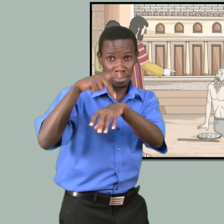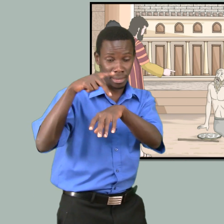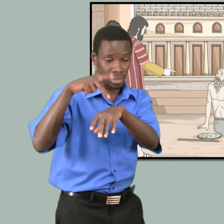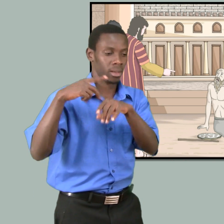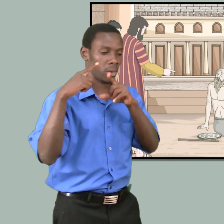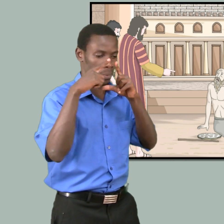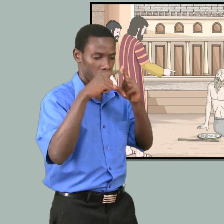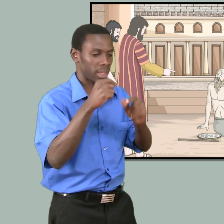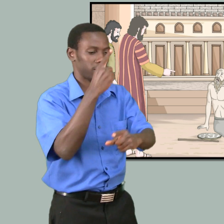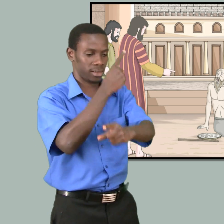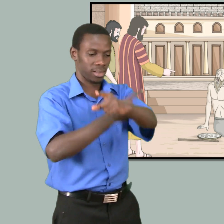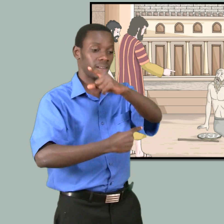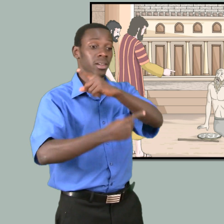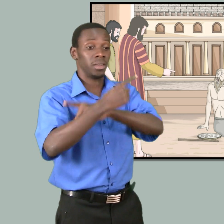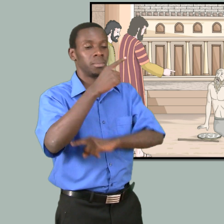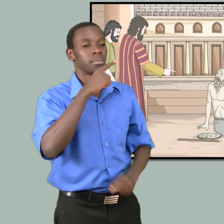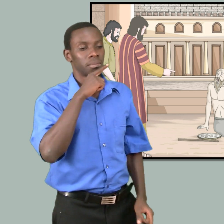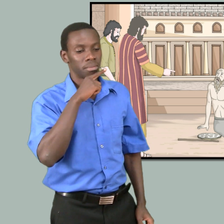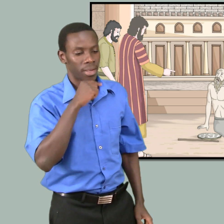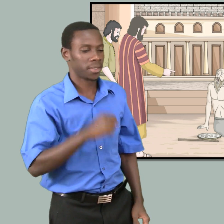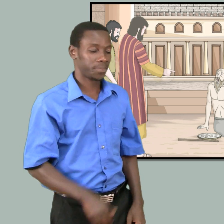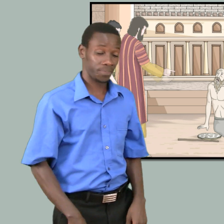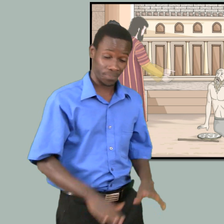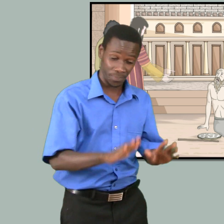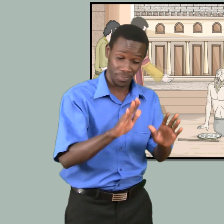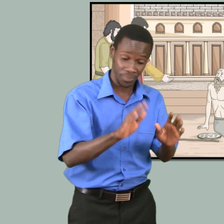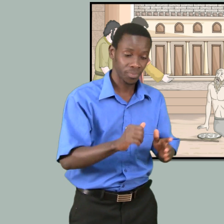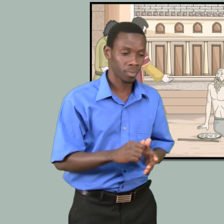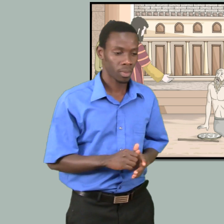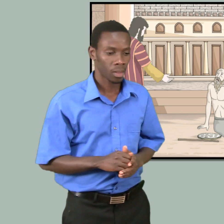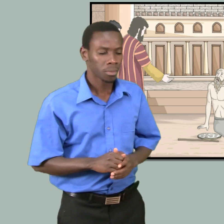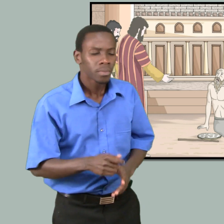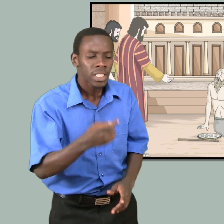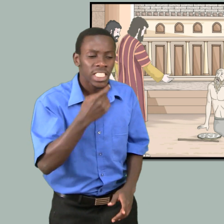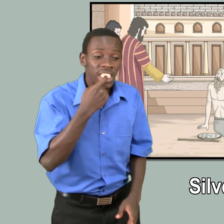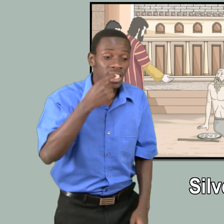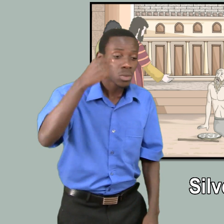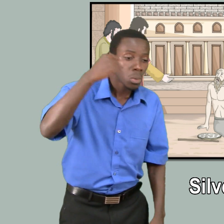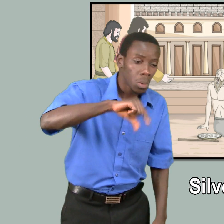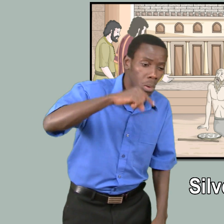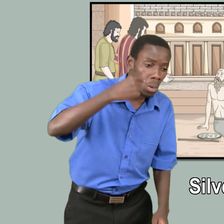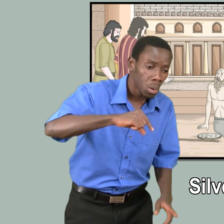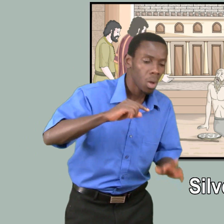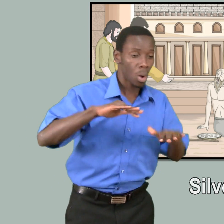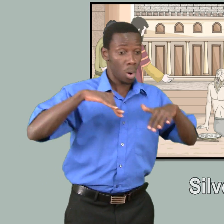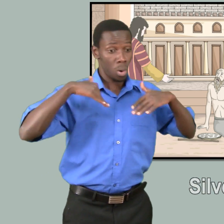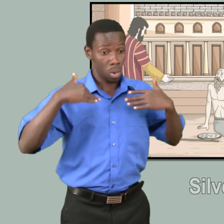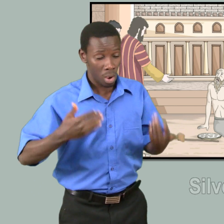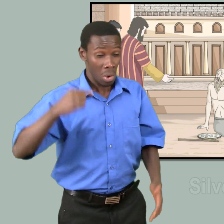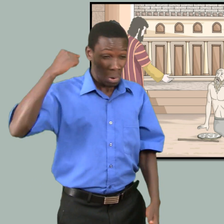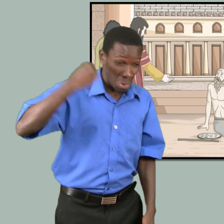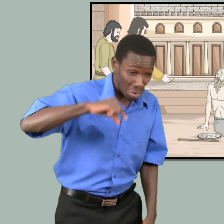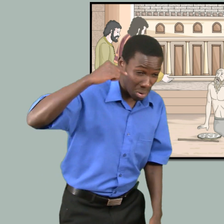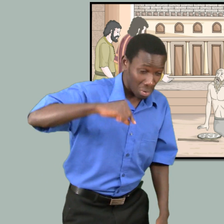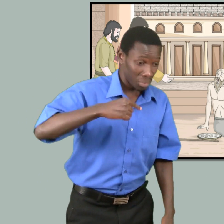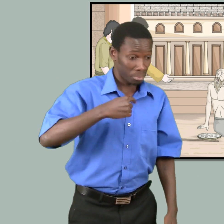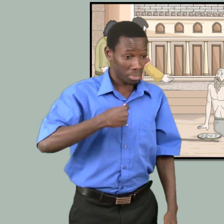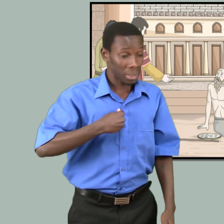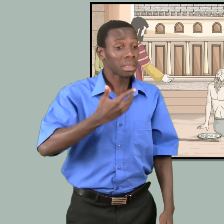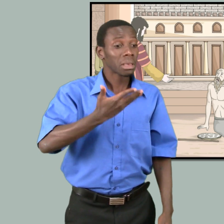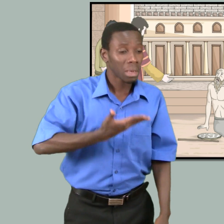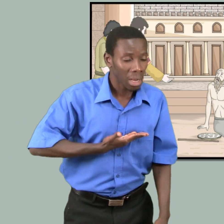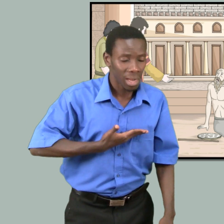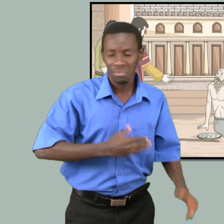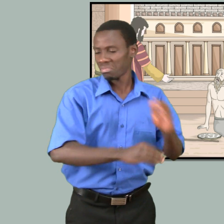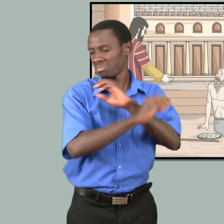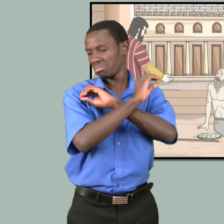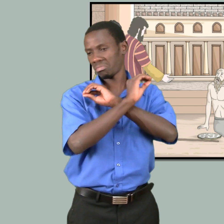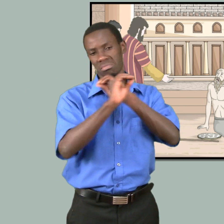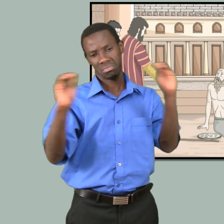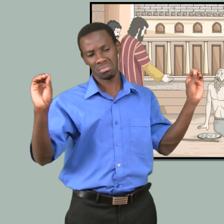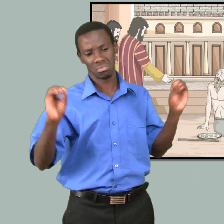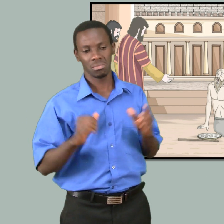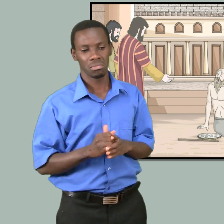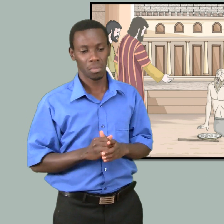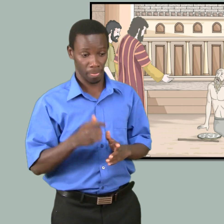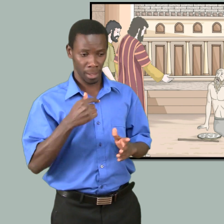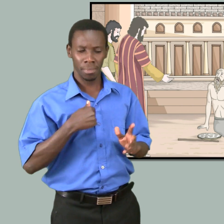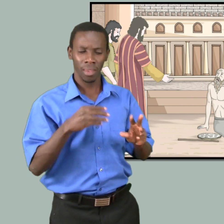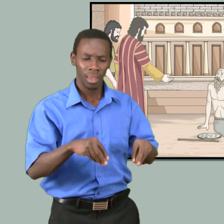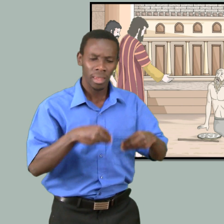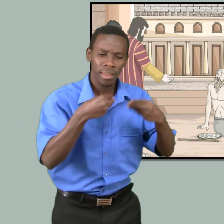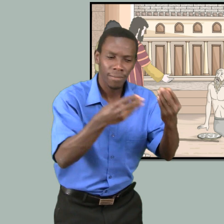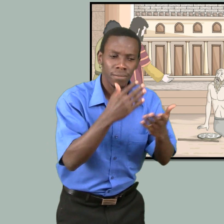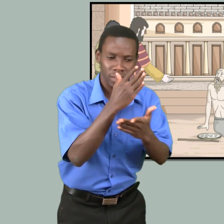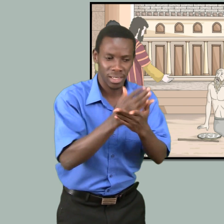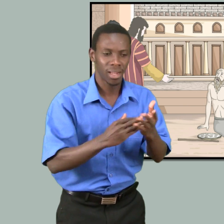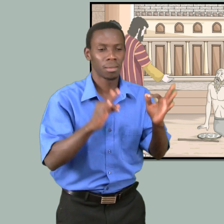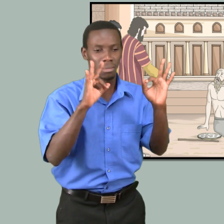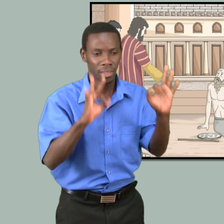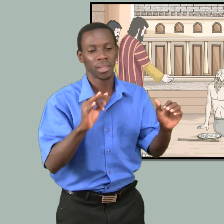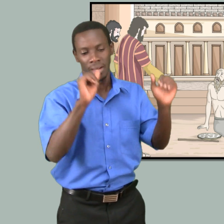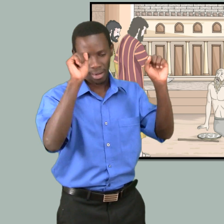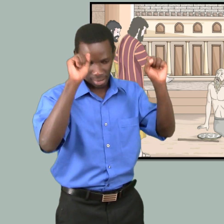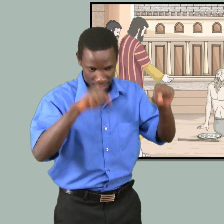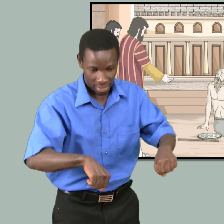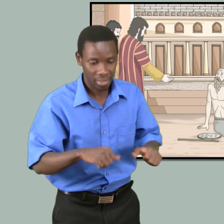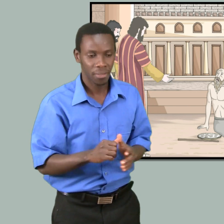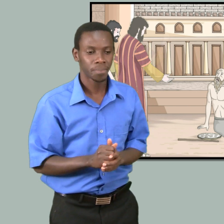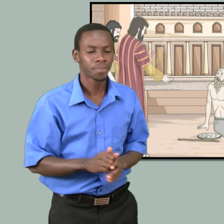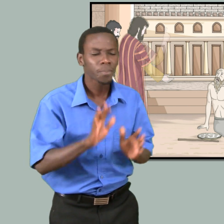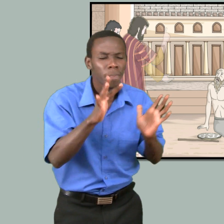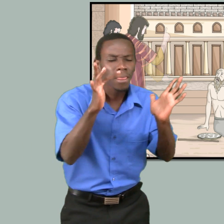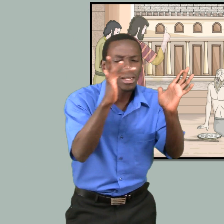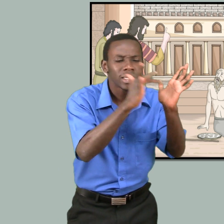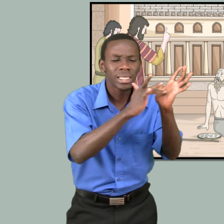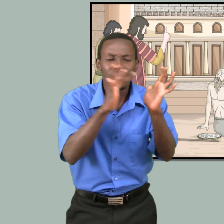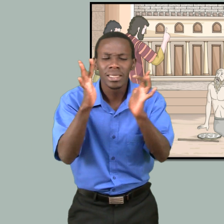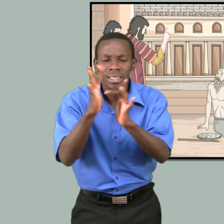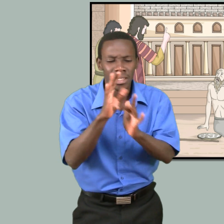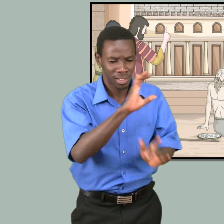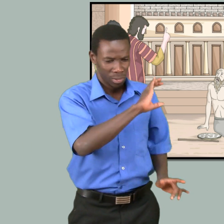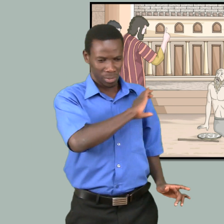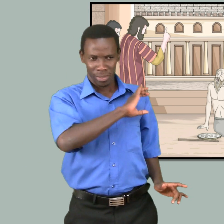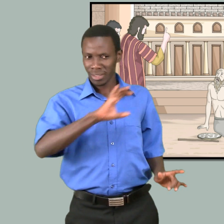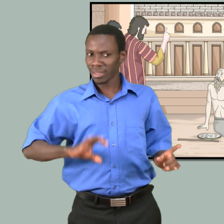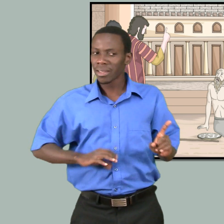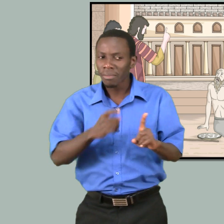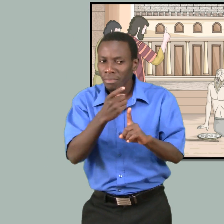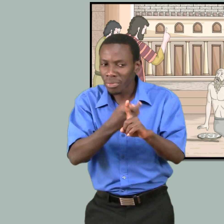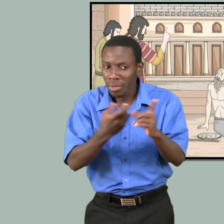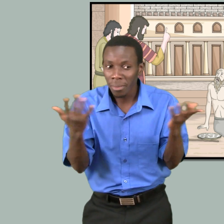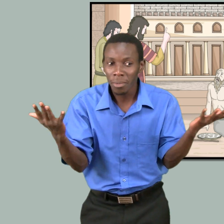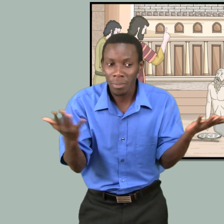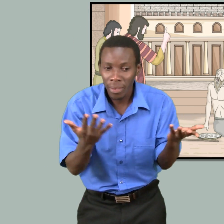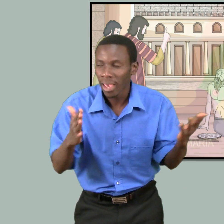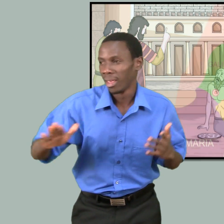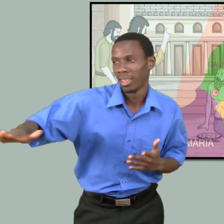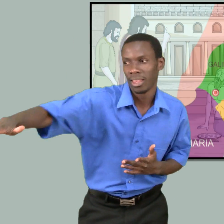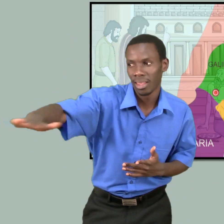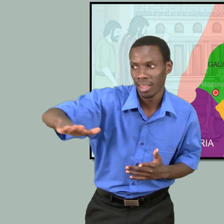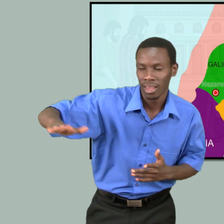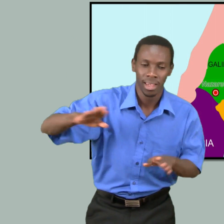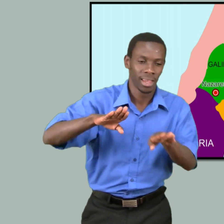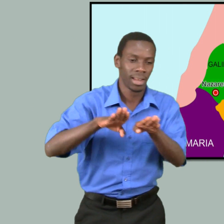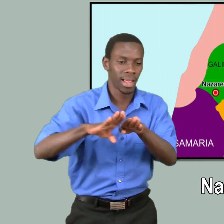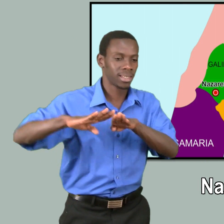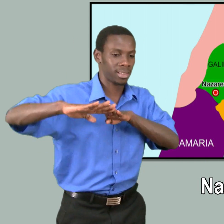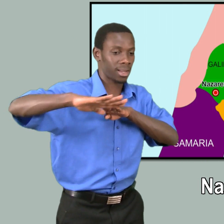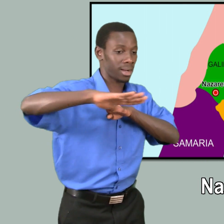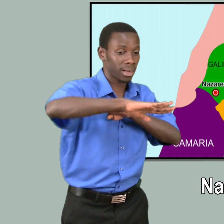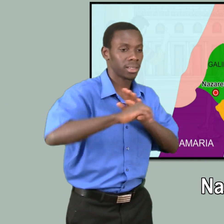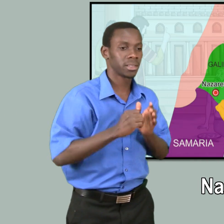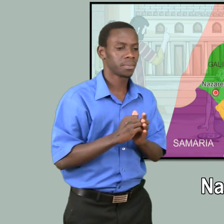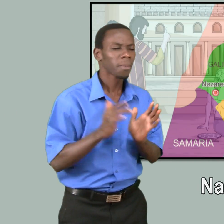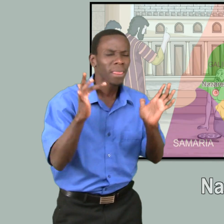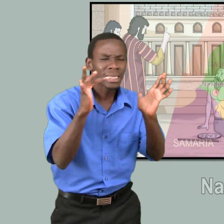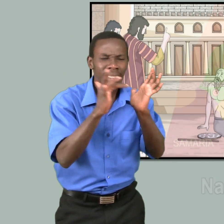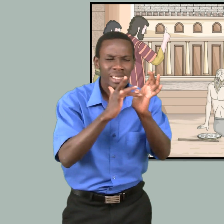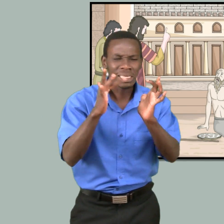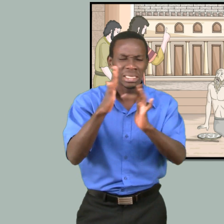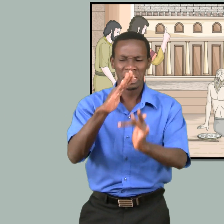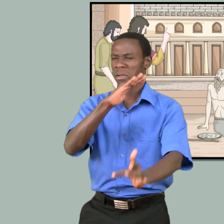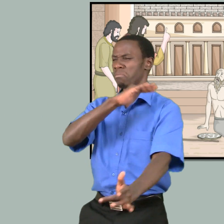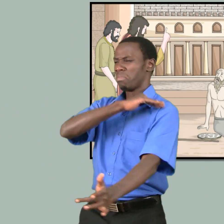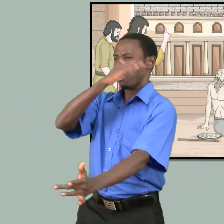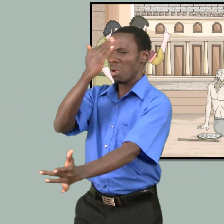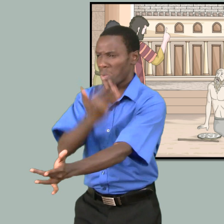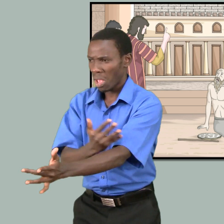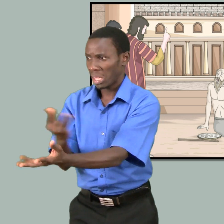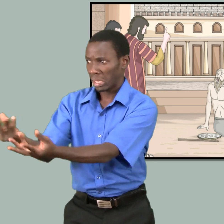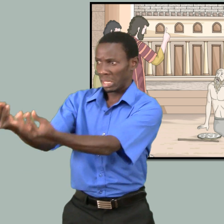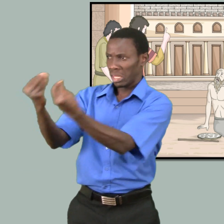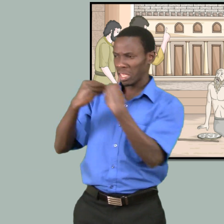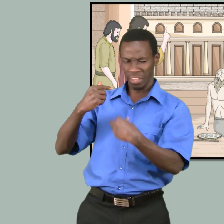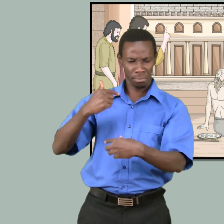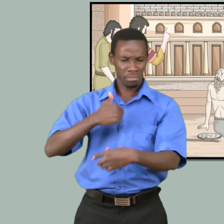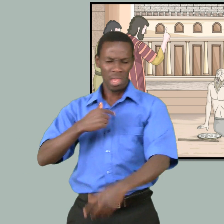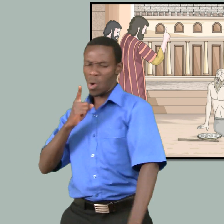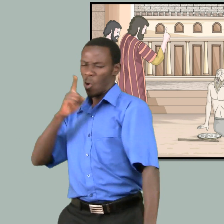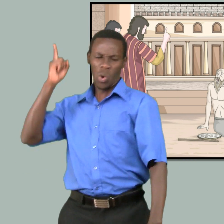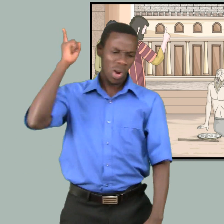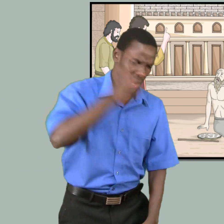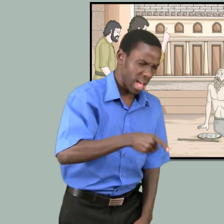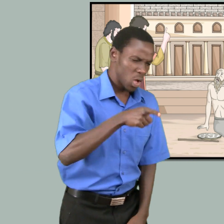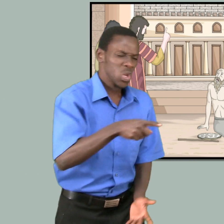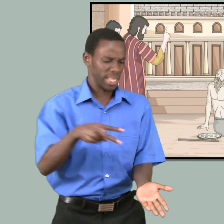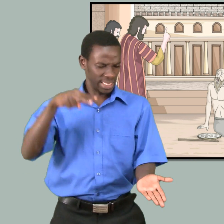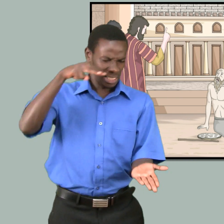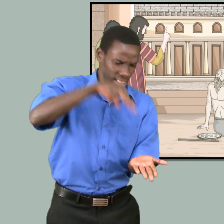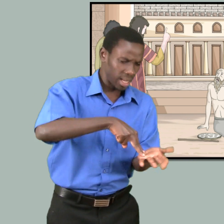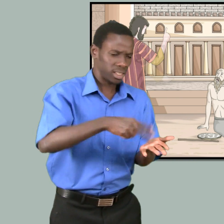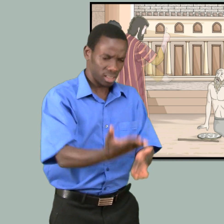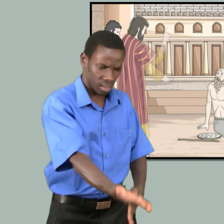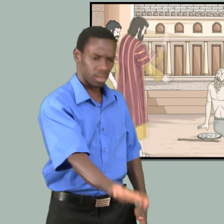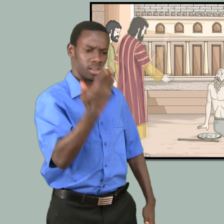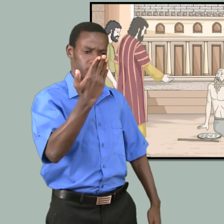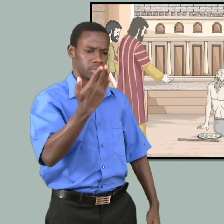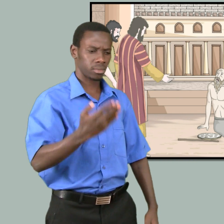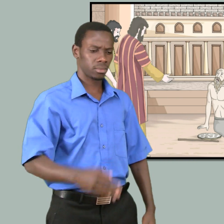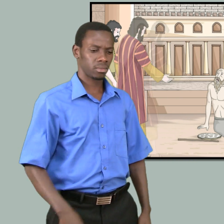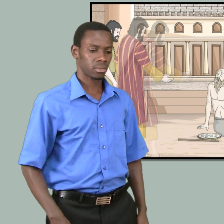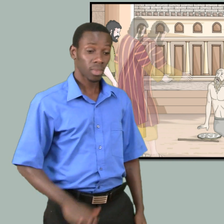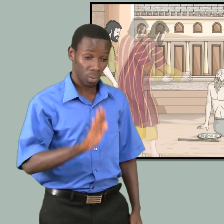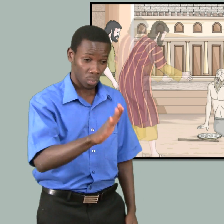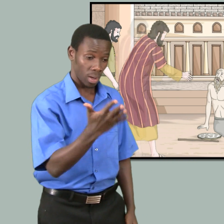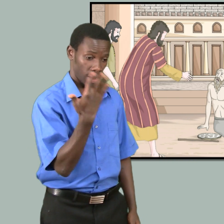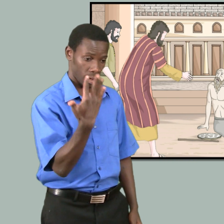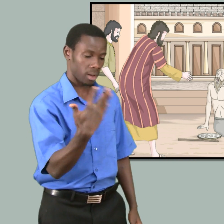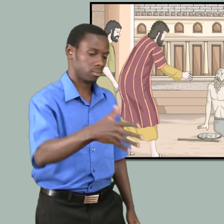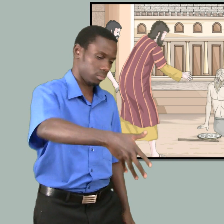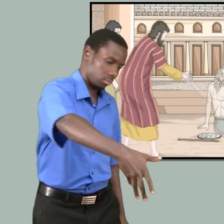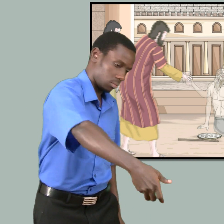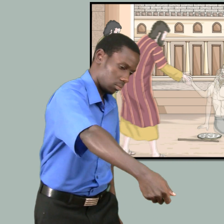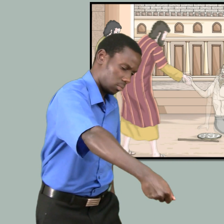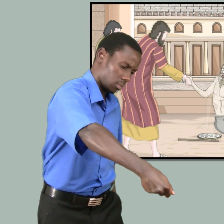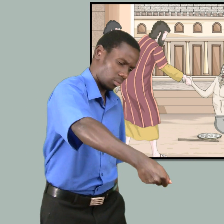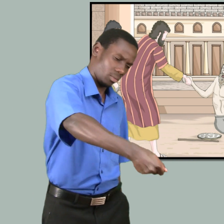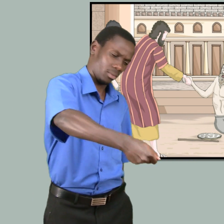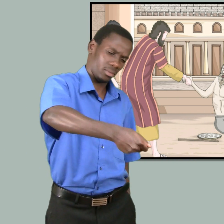But Peter said, “Silver or gold I do not have, but what I have I give you: In the name of Jesus Christ of Nazareth, get up and walk!”